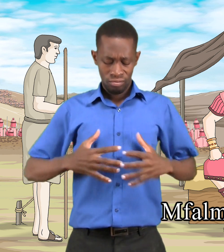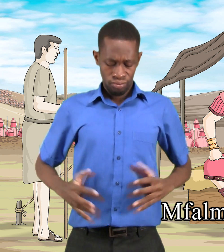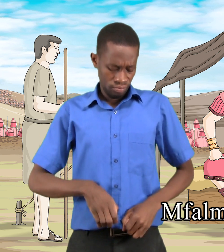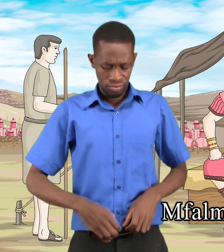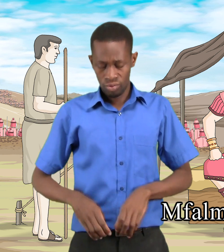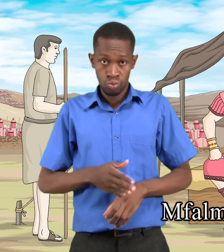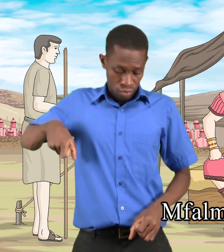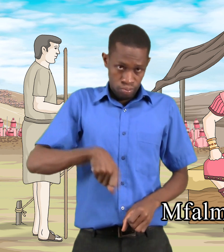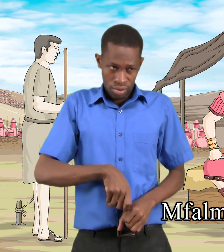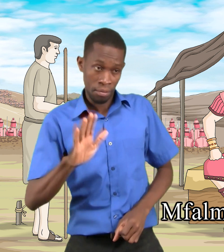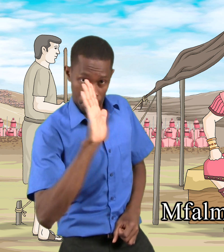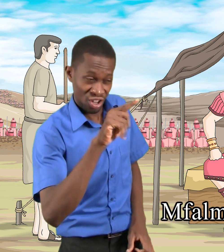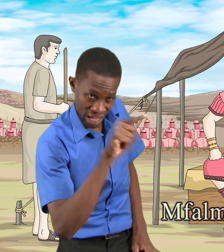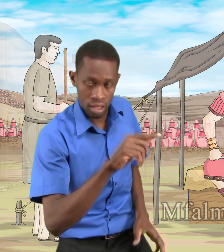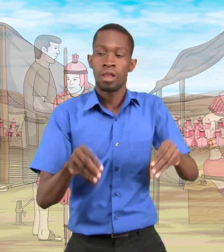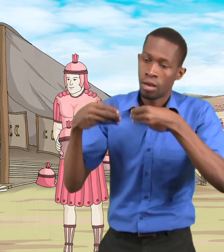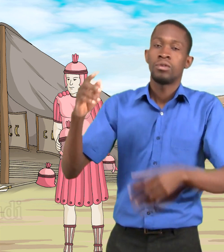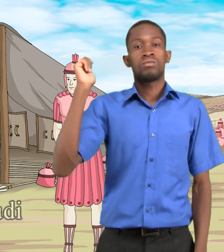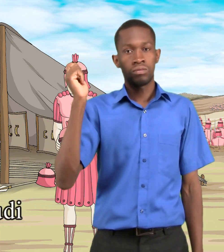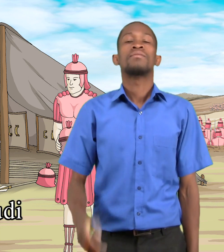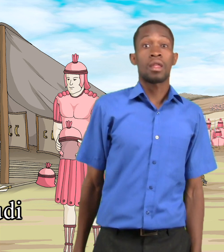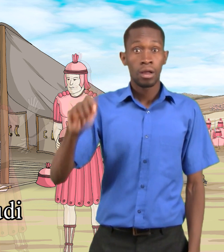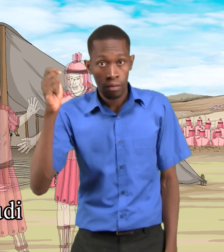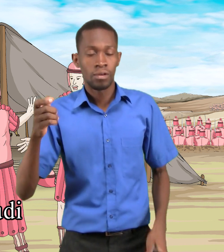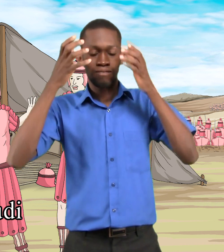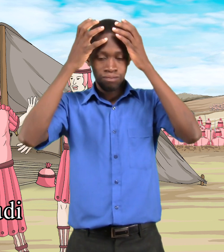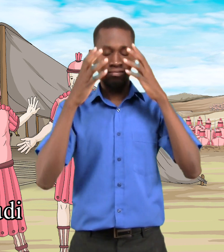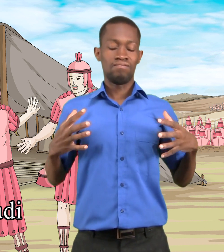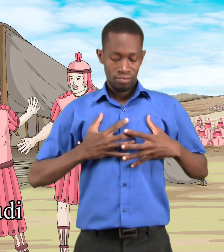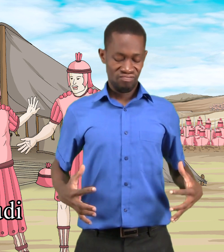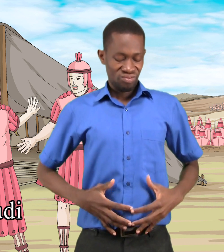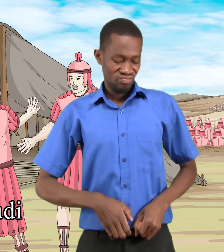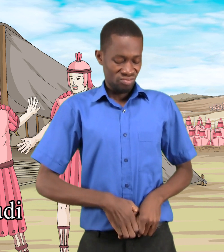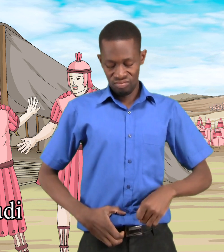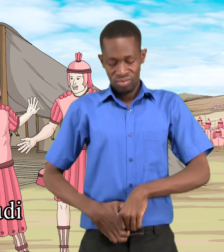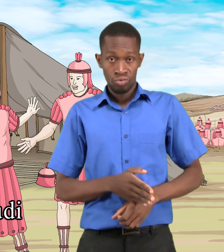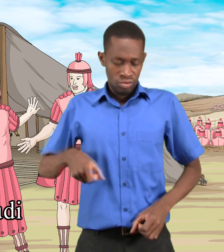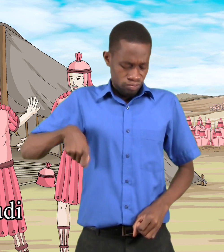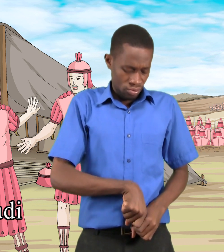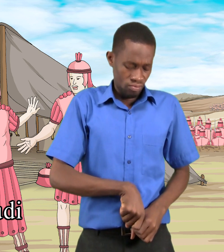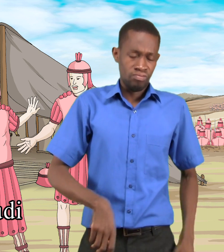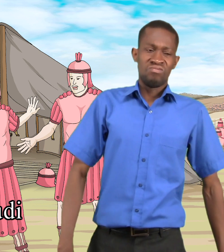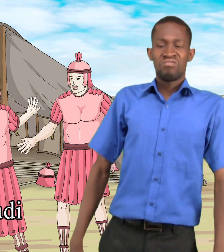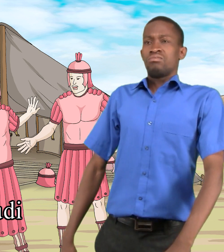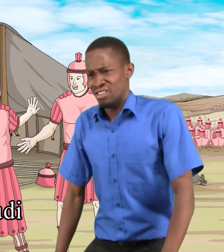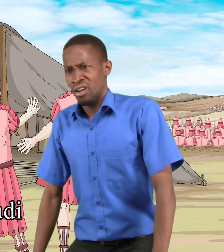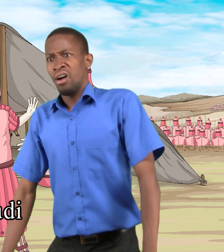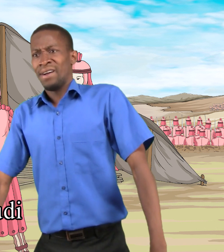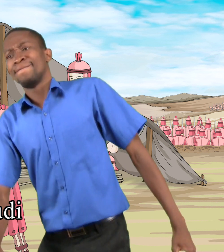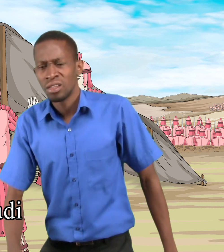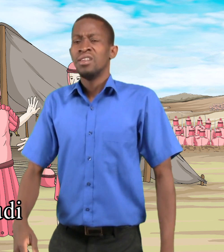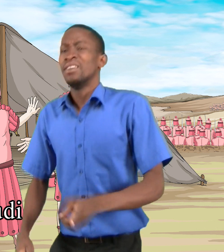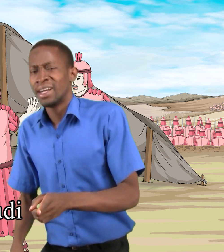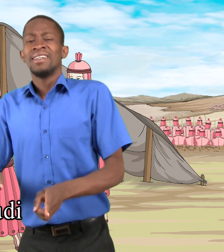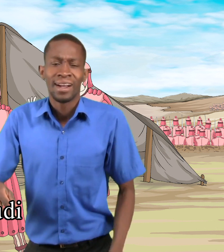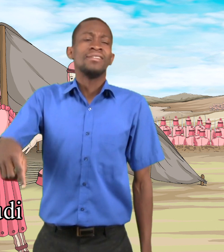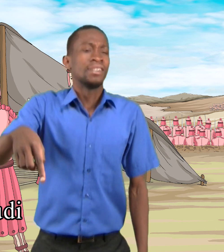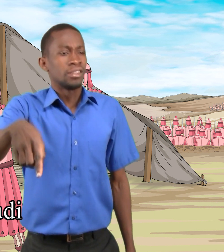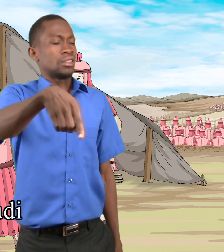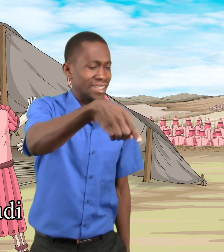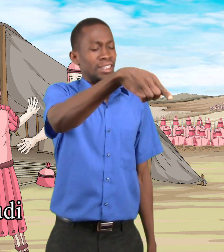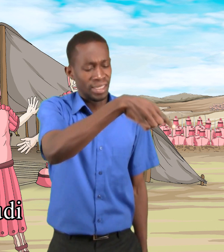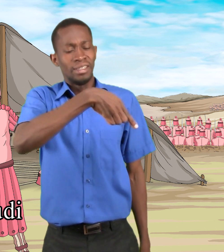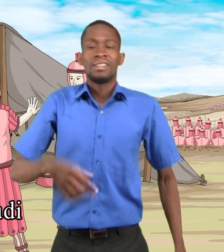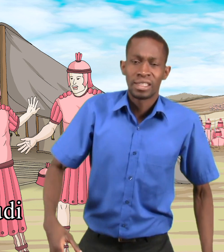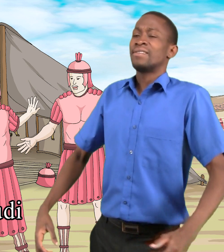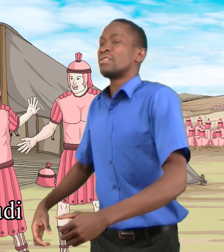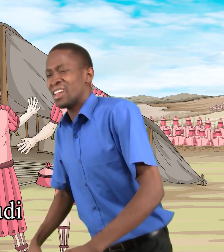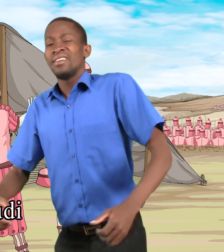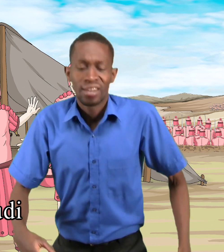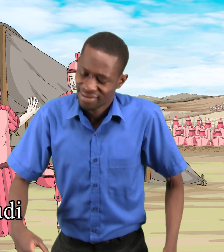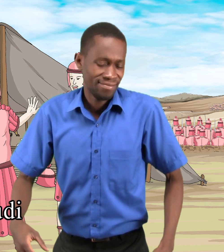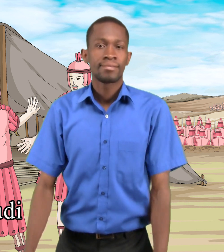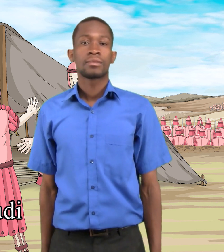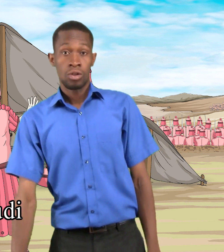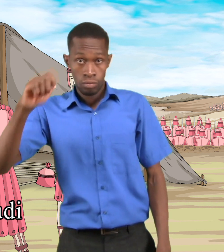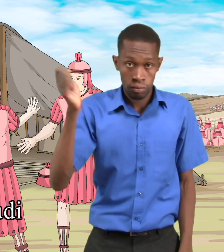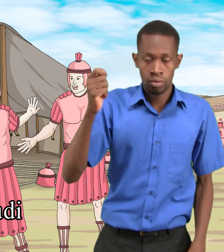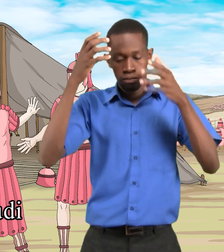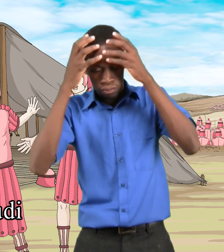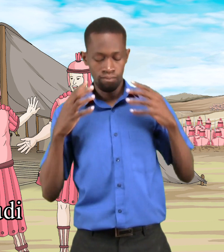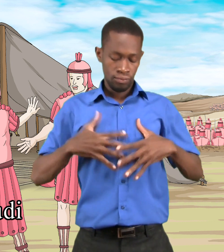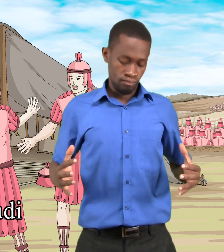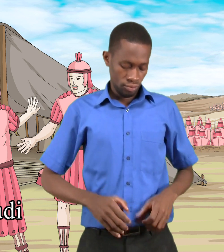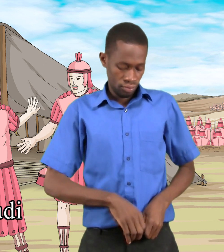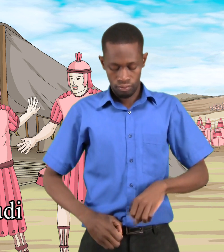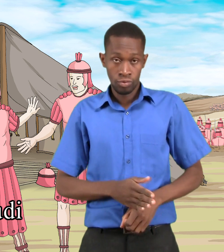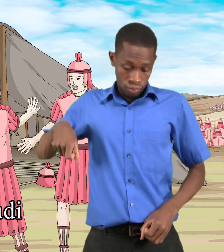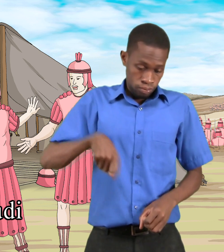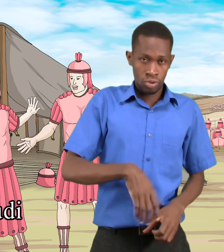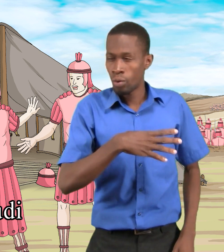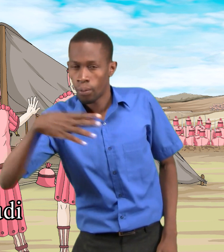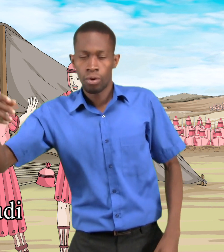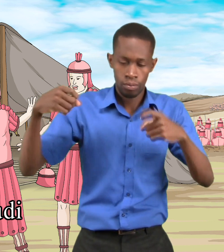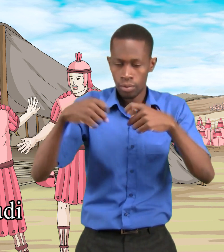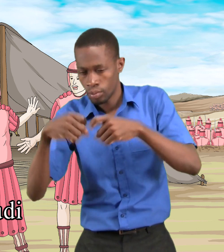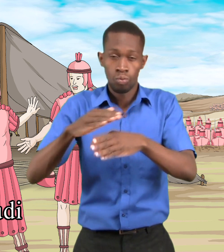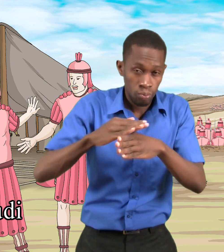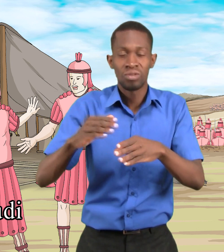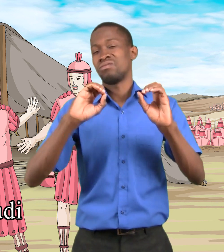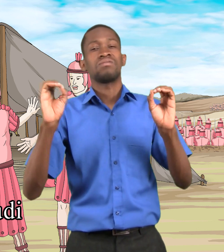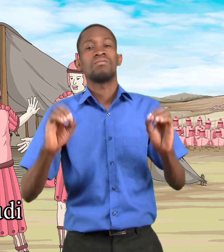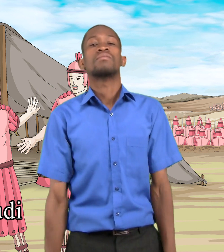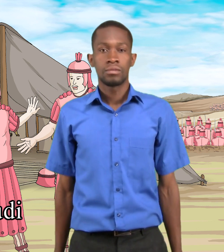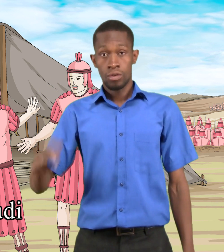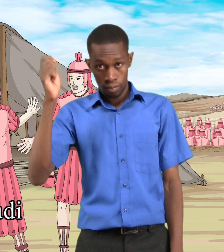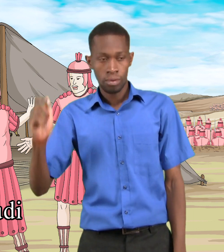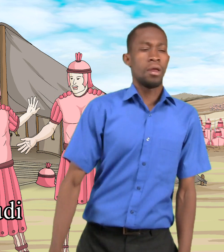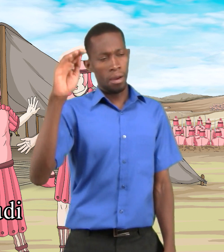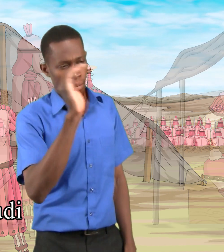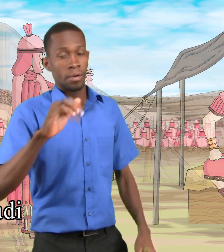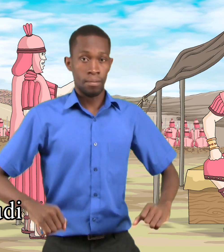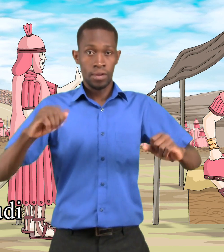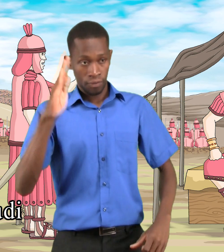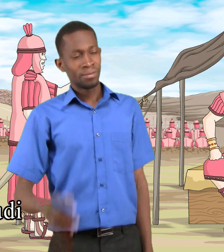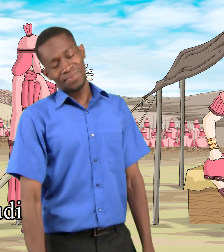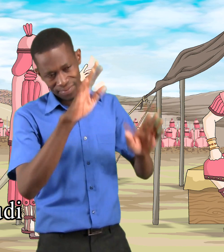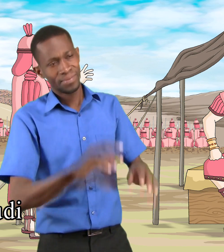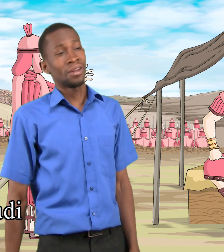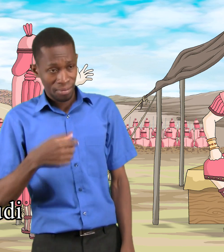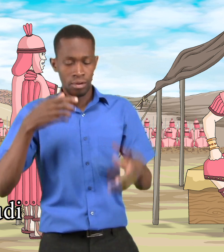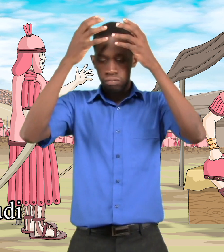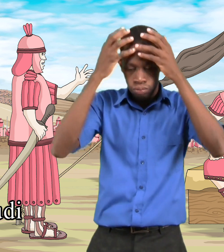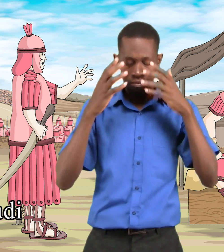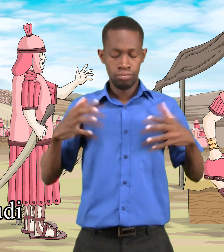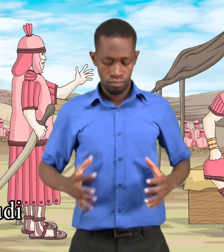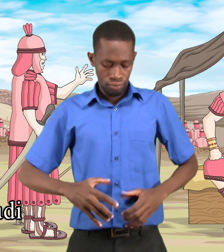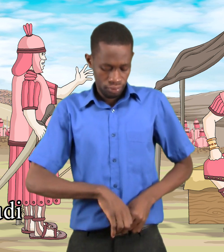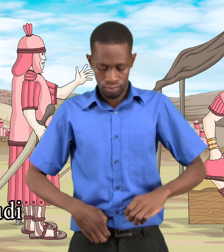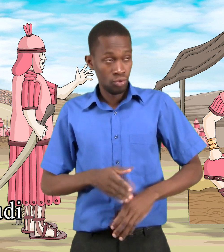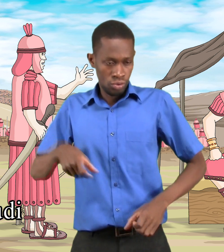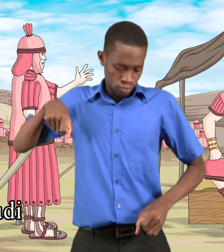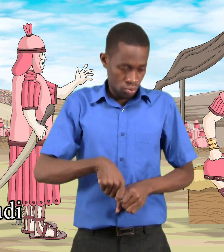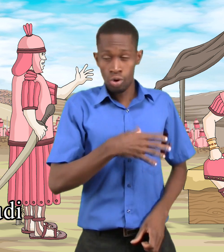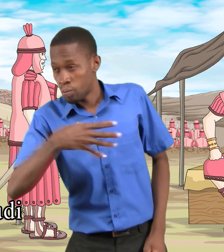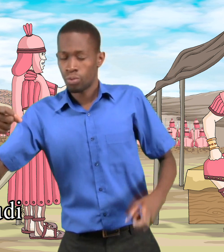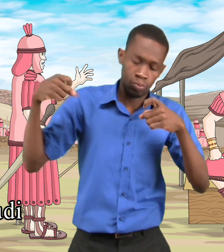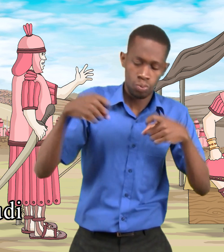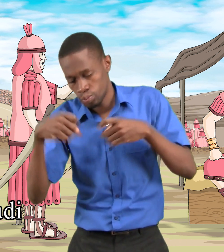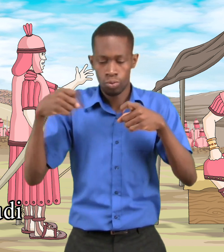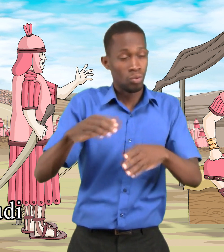Then Saul clothed David in his own tunic, put a bronze helmet on his head, and dressed him in armor. David strapped his sword over the tunic and tried to walk, but he was not accustomed to them.